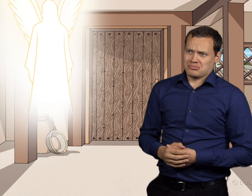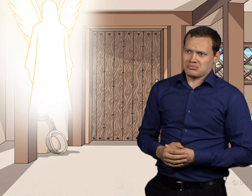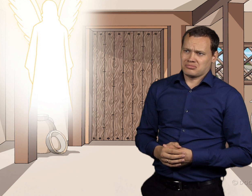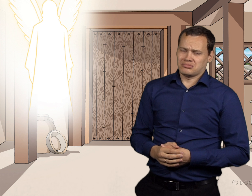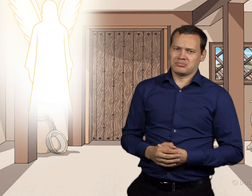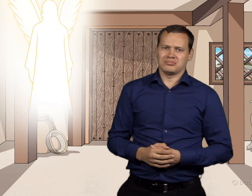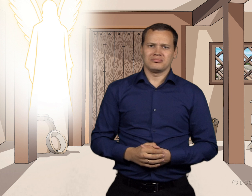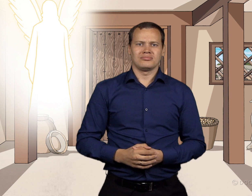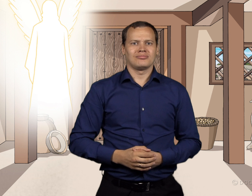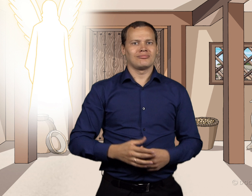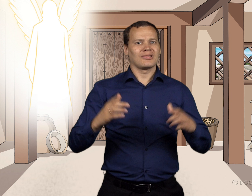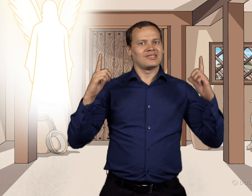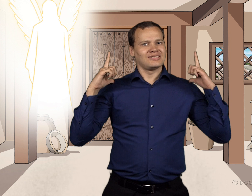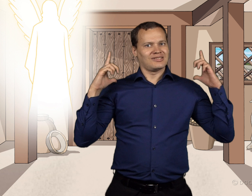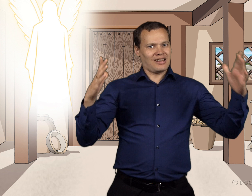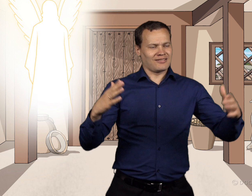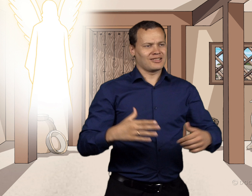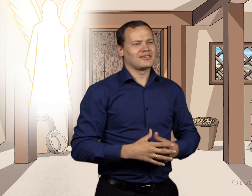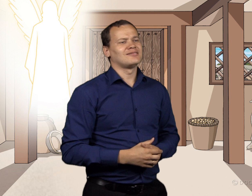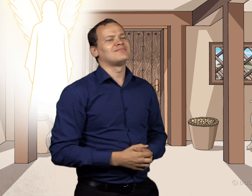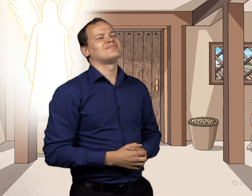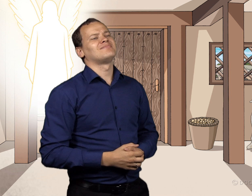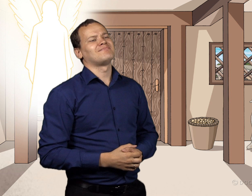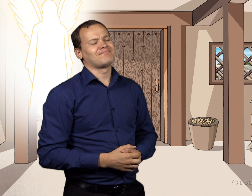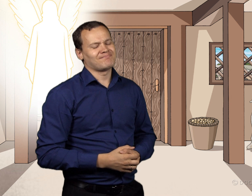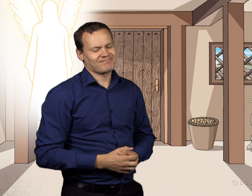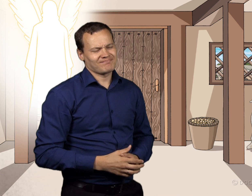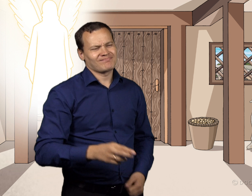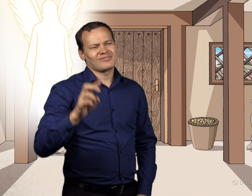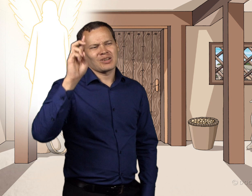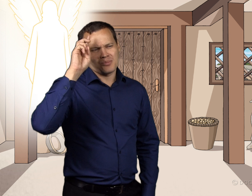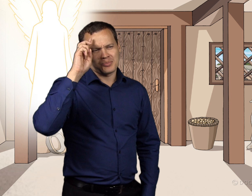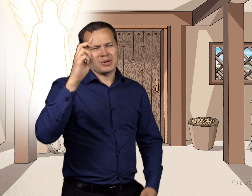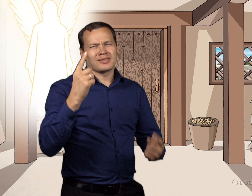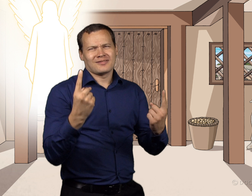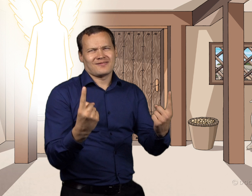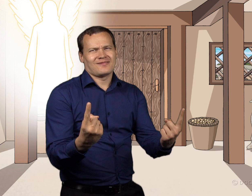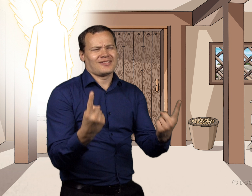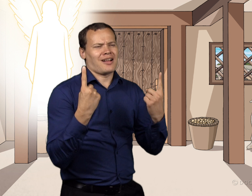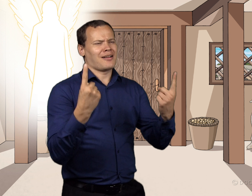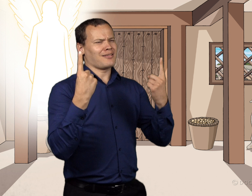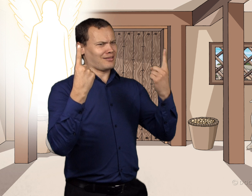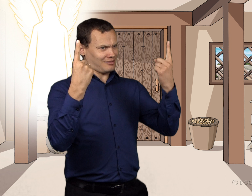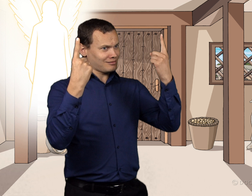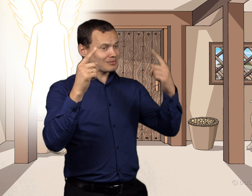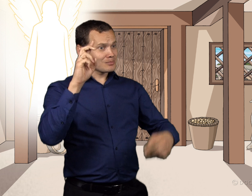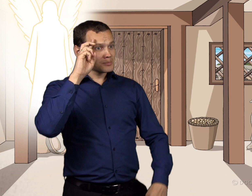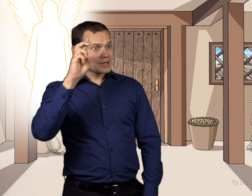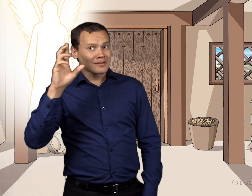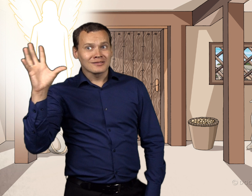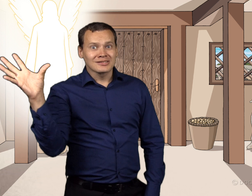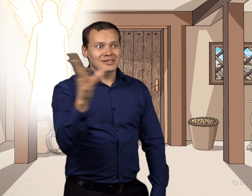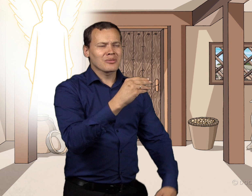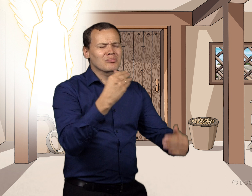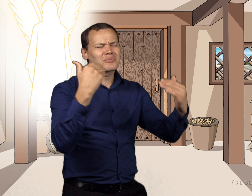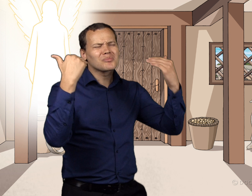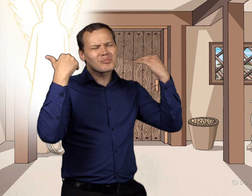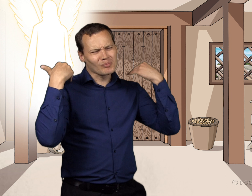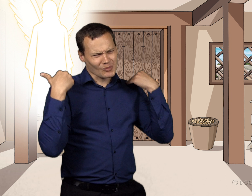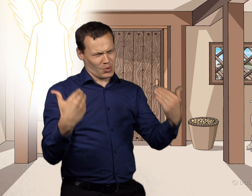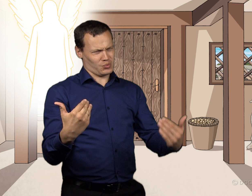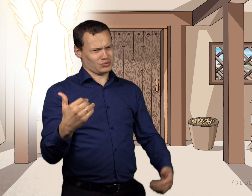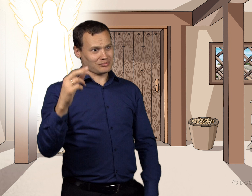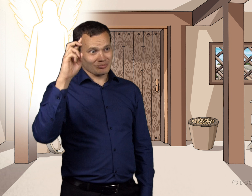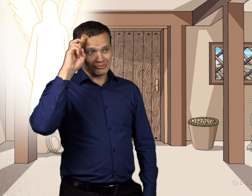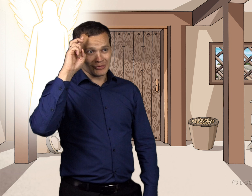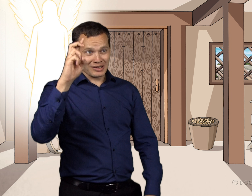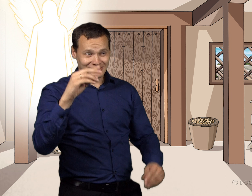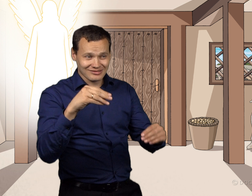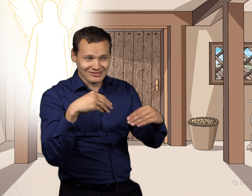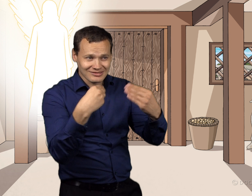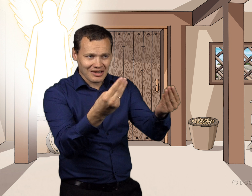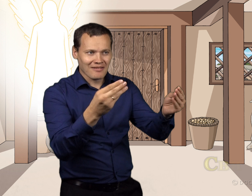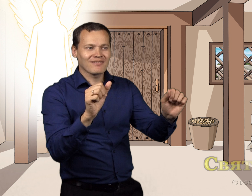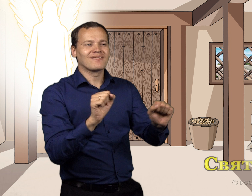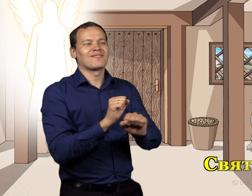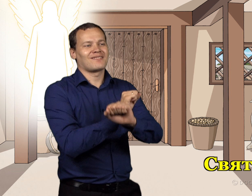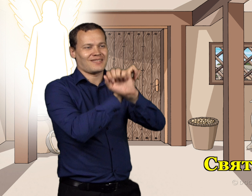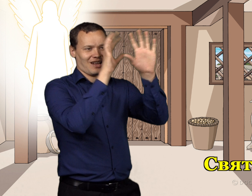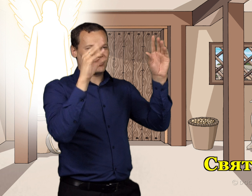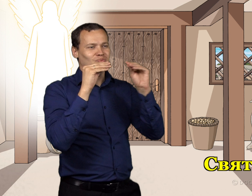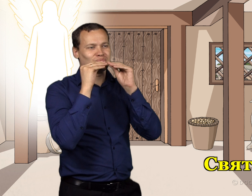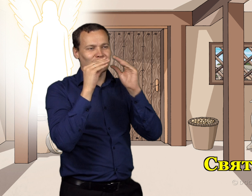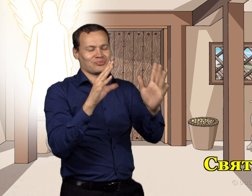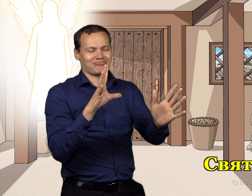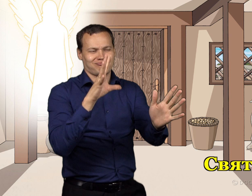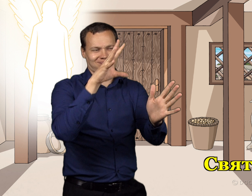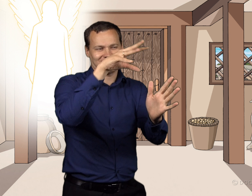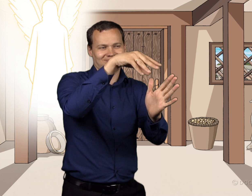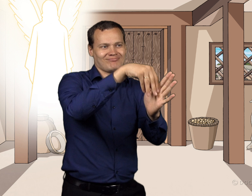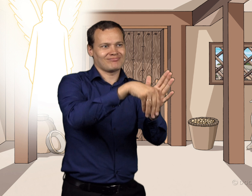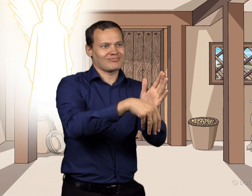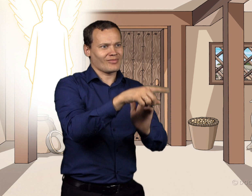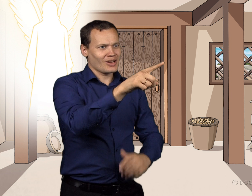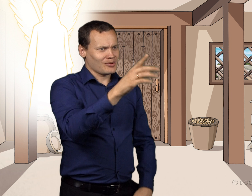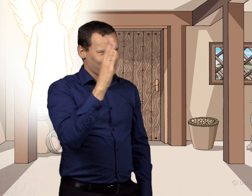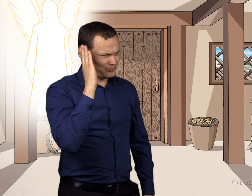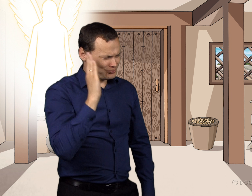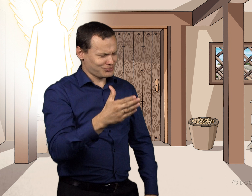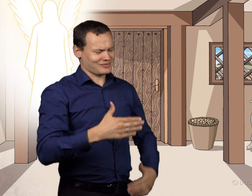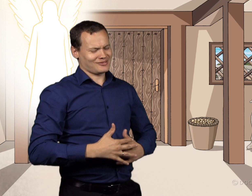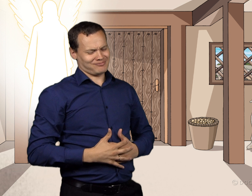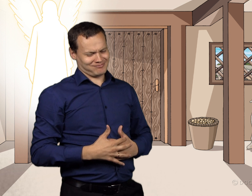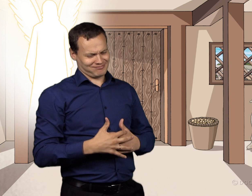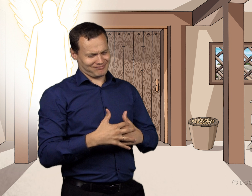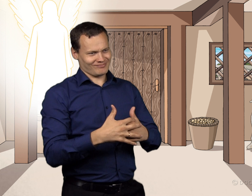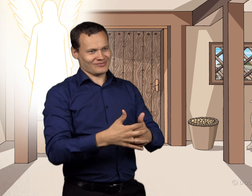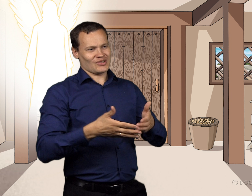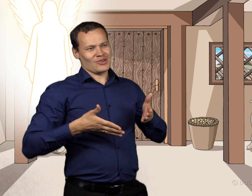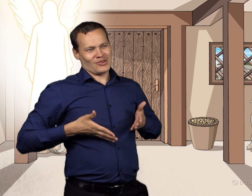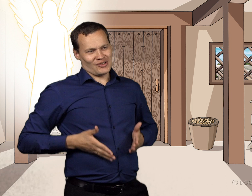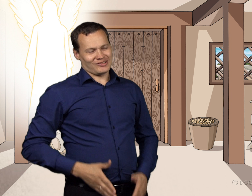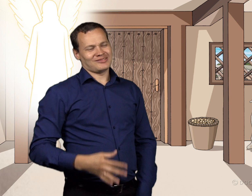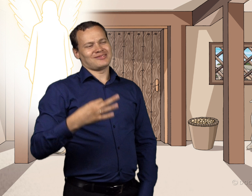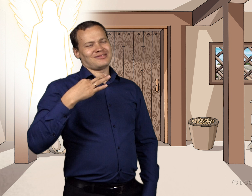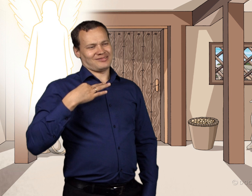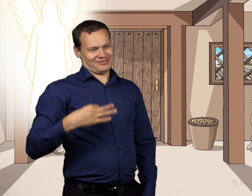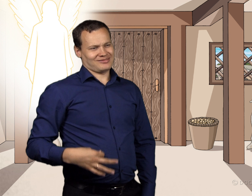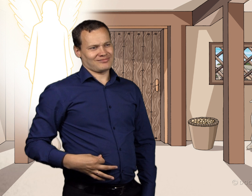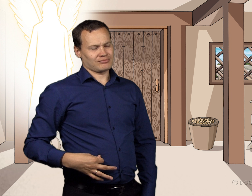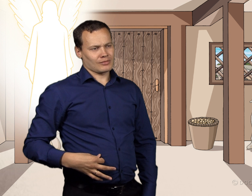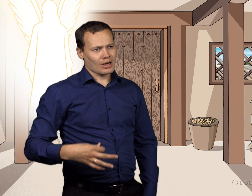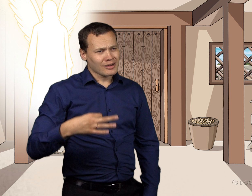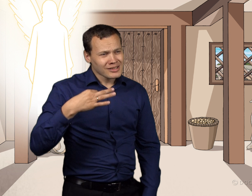So the Holy One to be born will be called the Son of God.